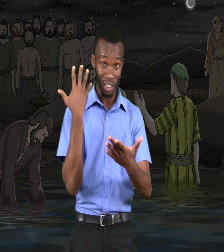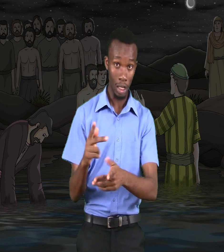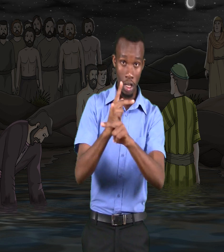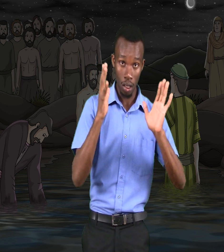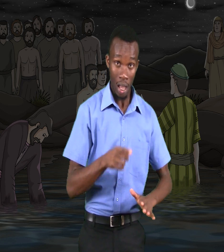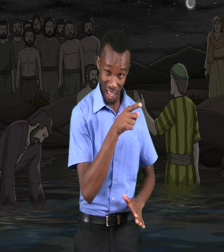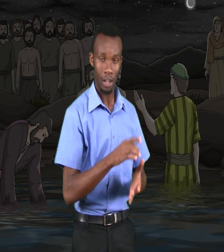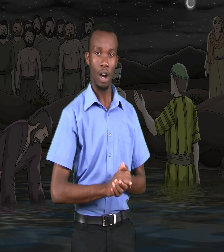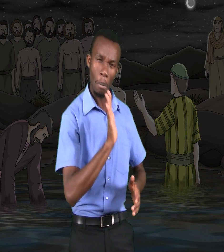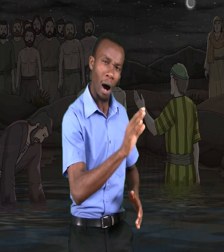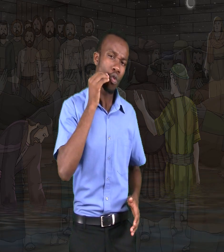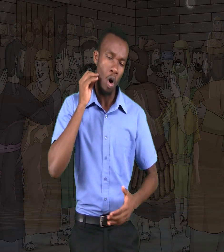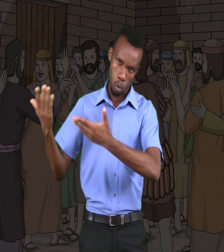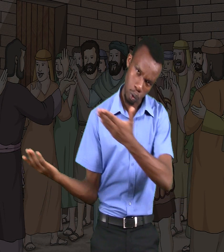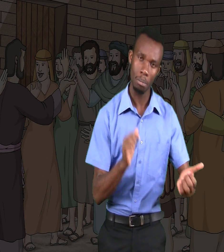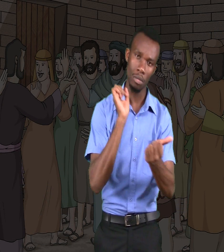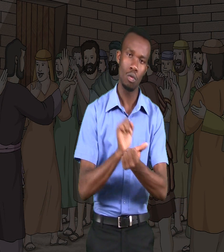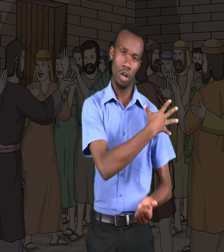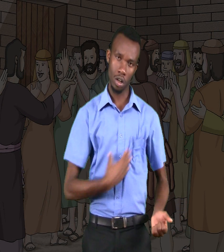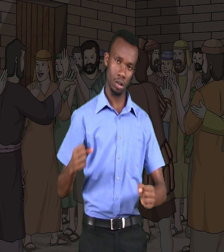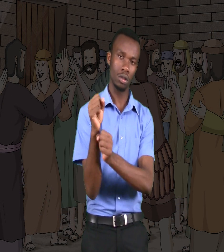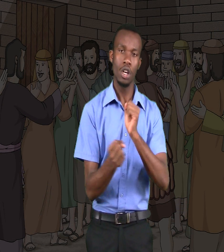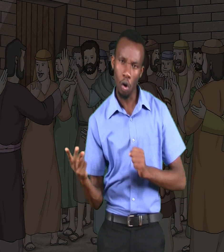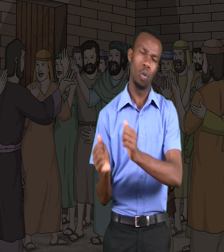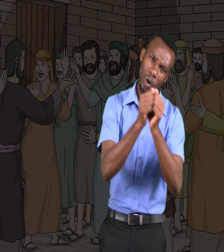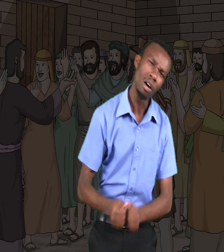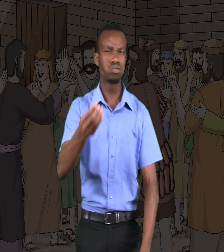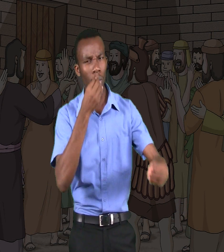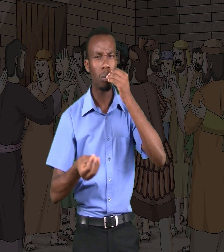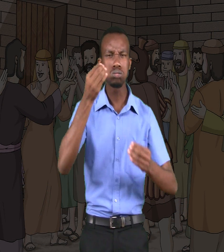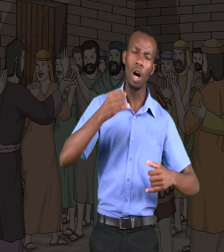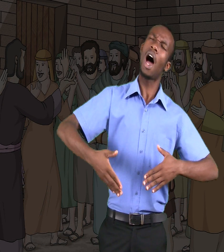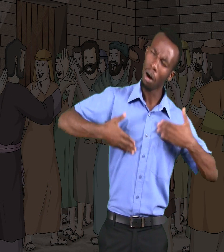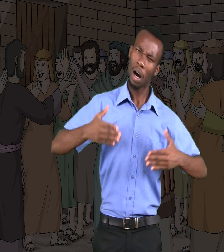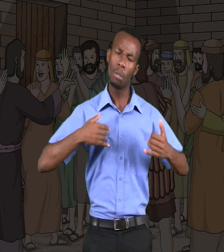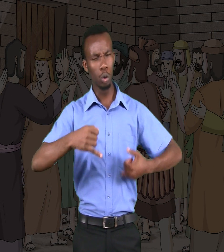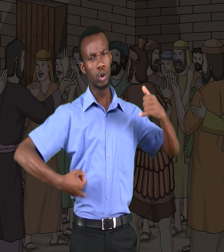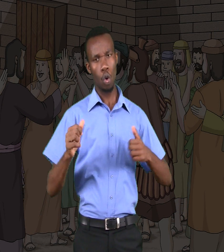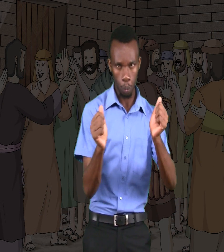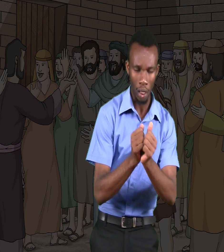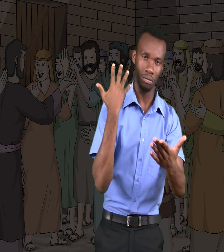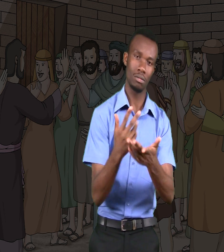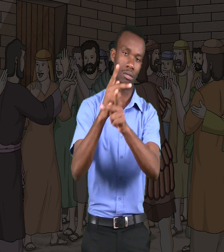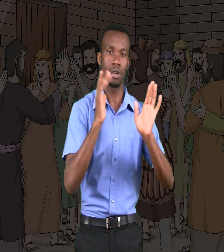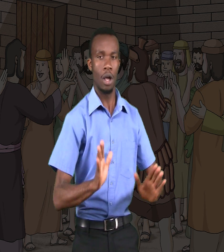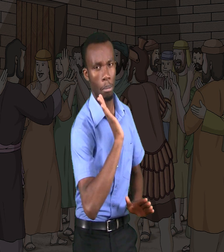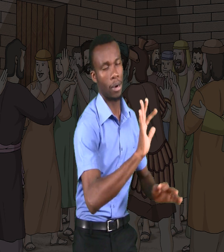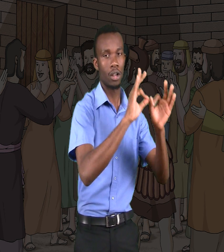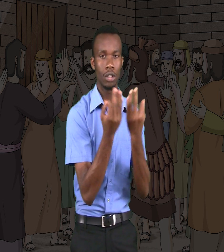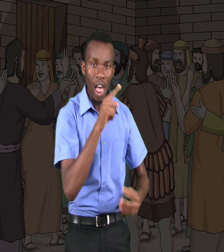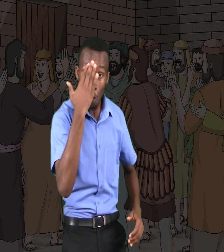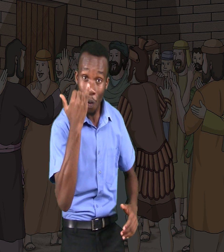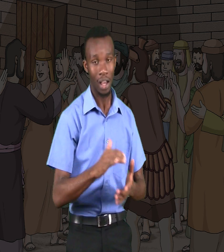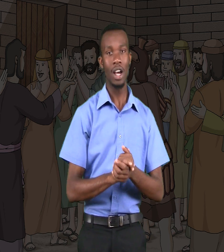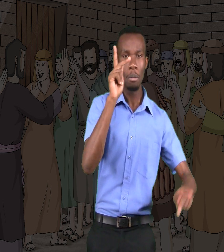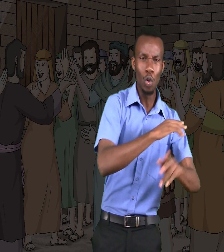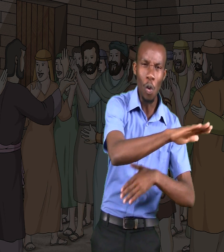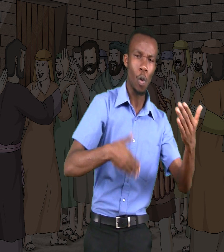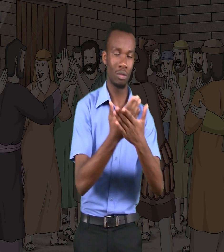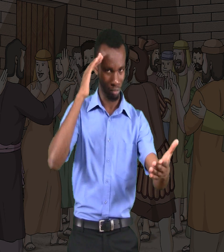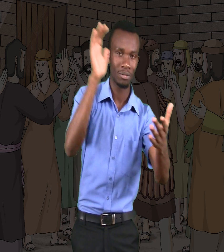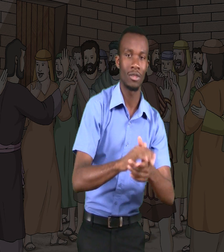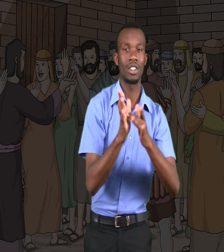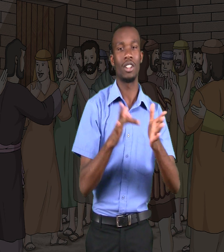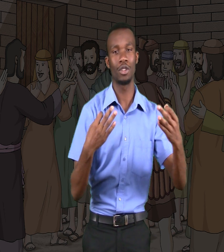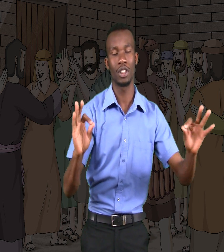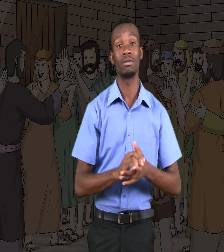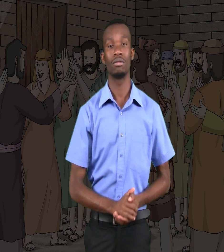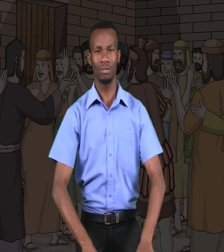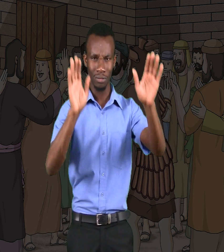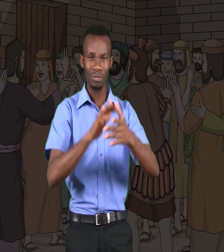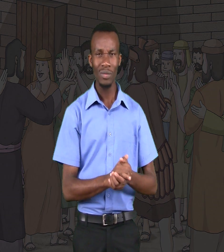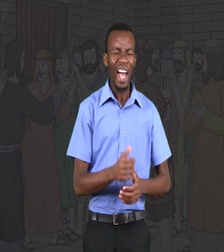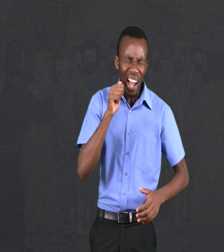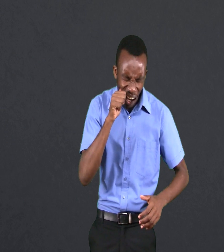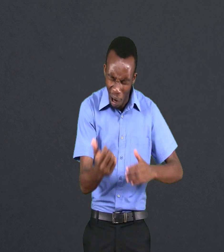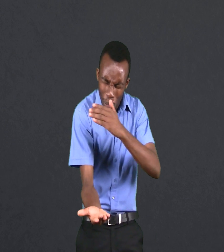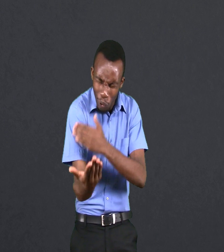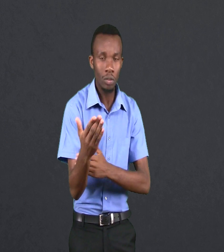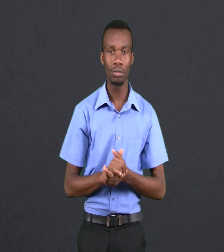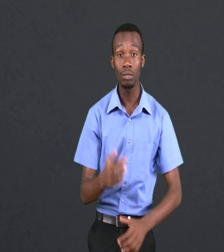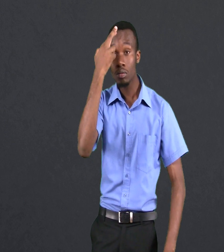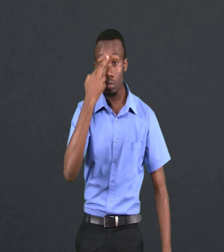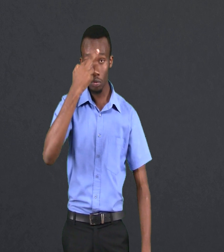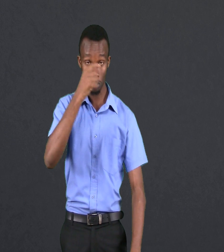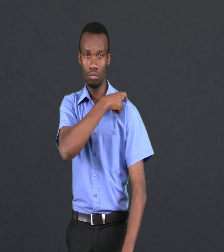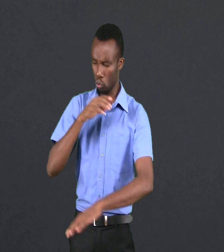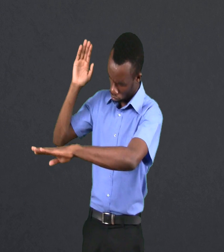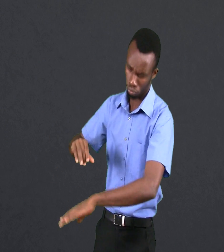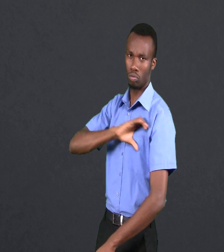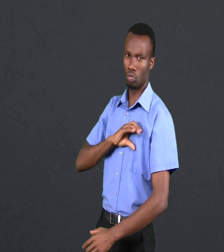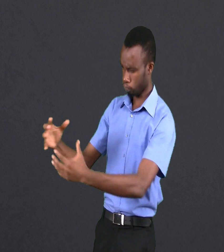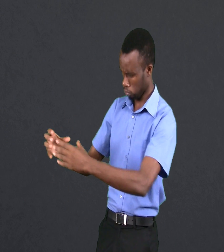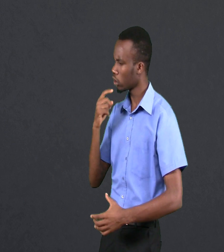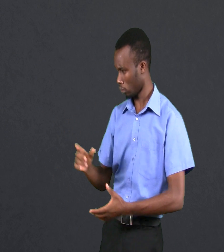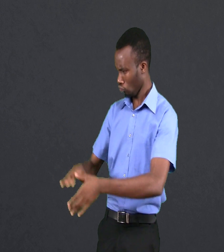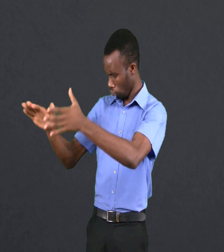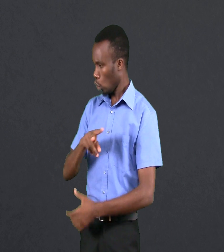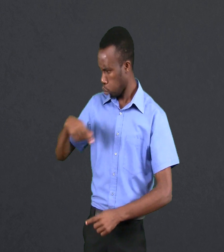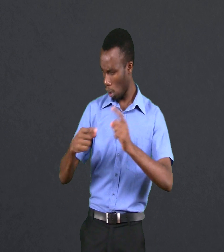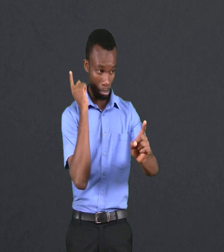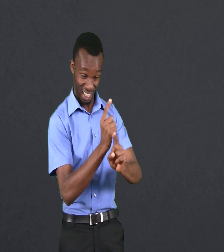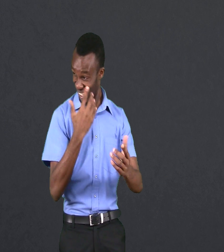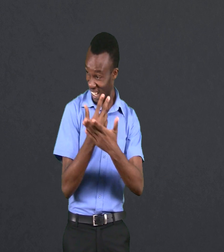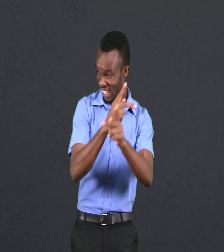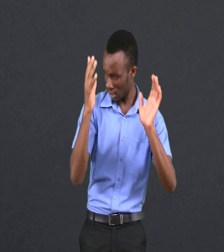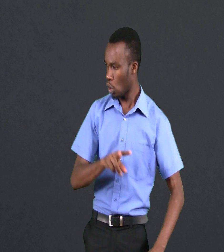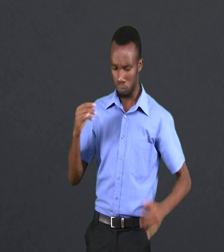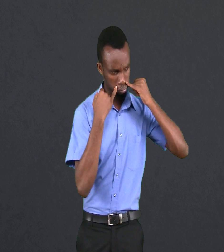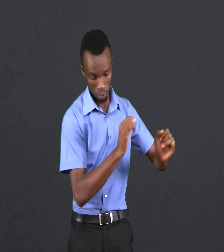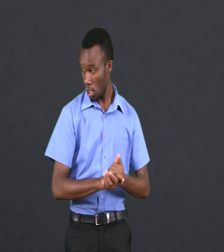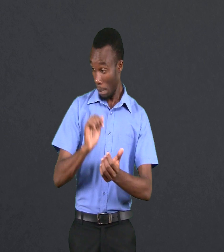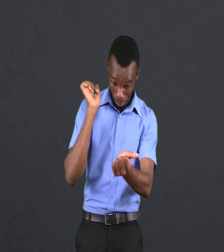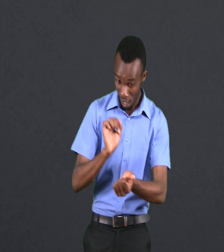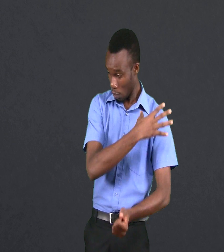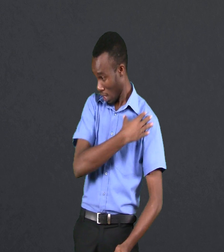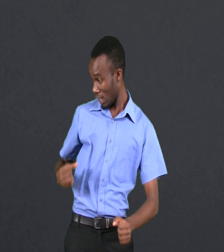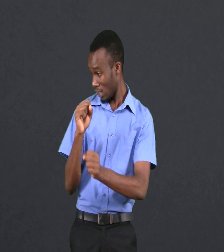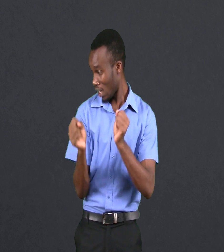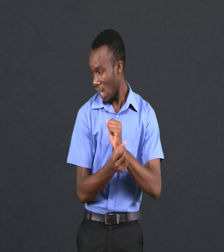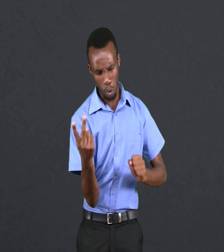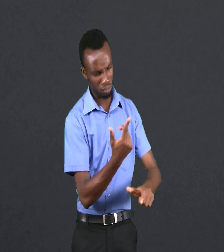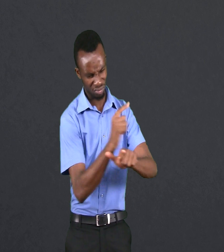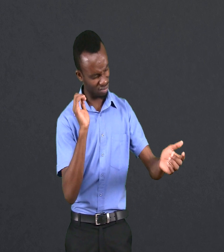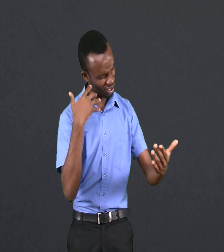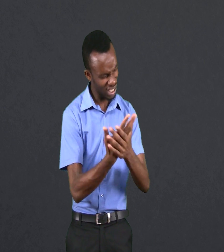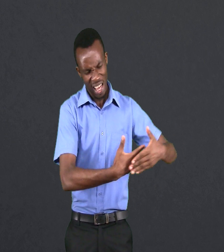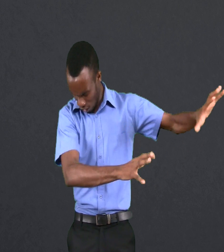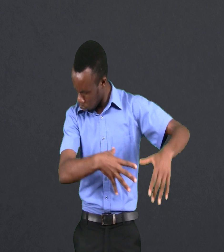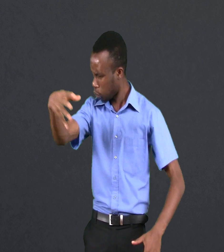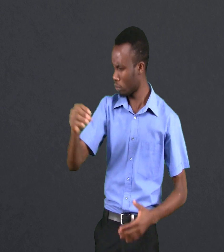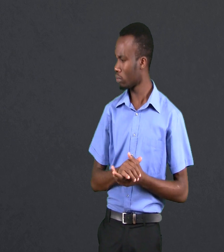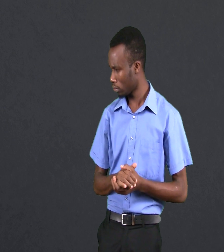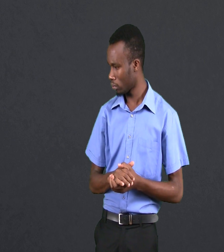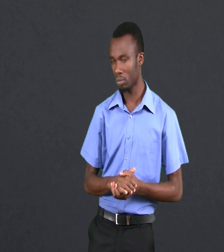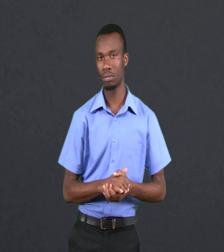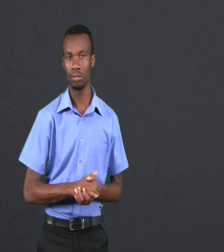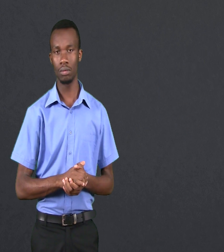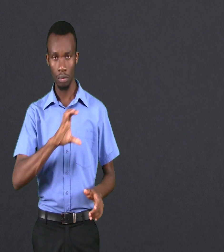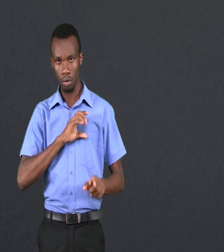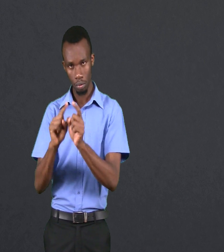Then he brought them into his home and set a meal before them.